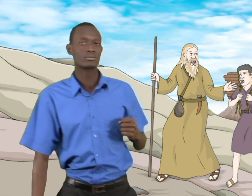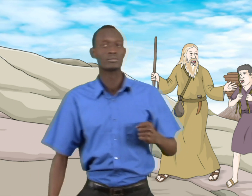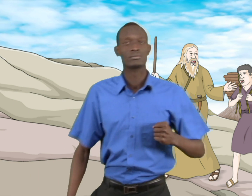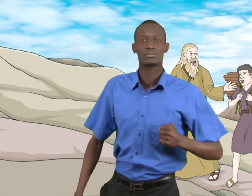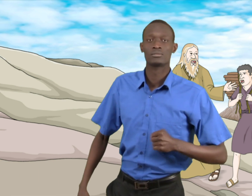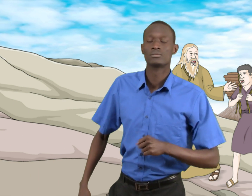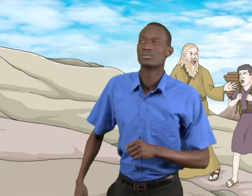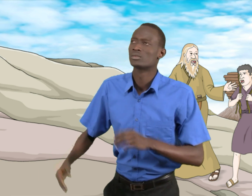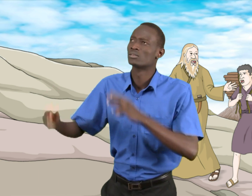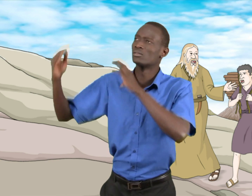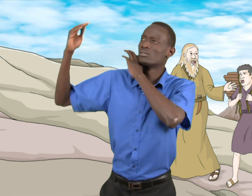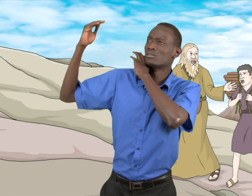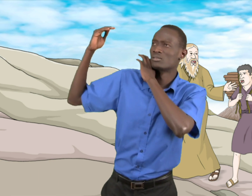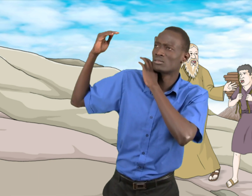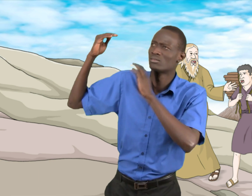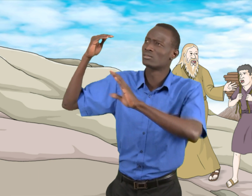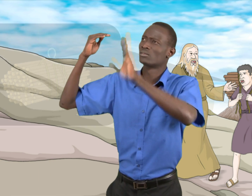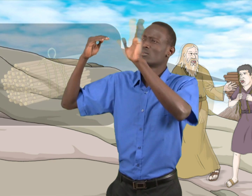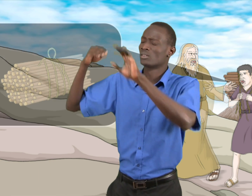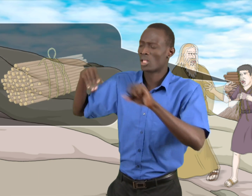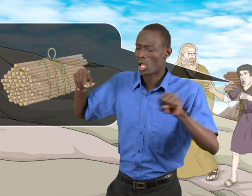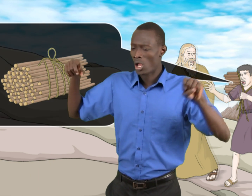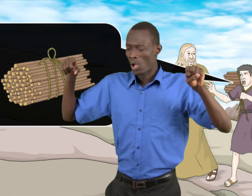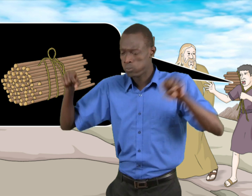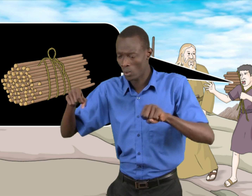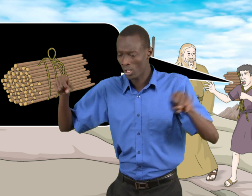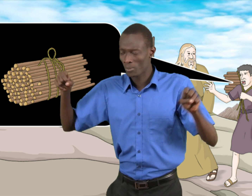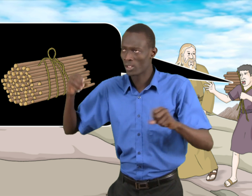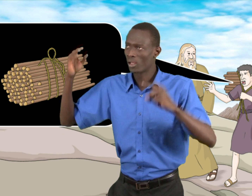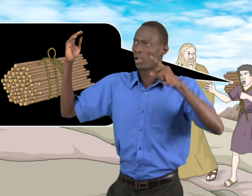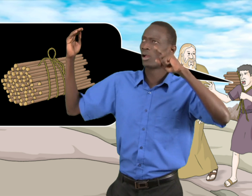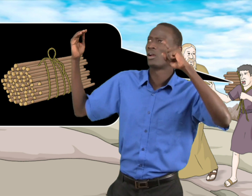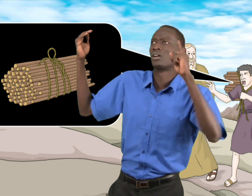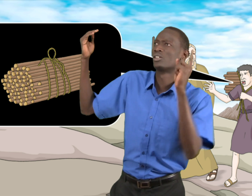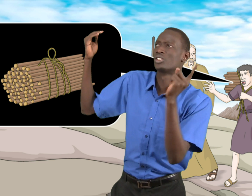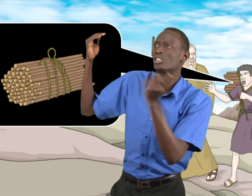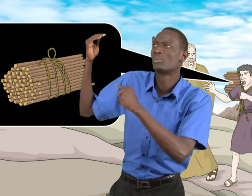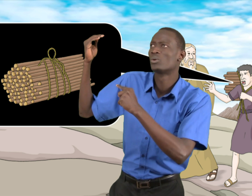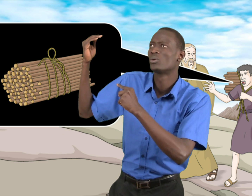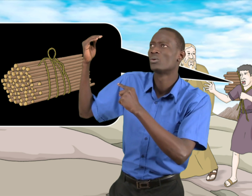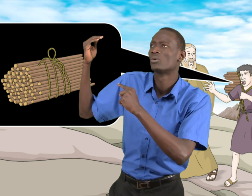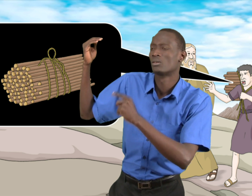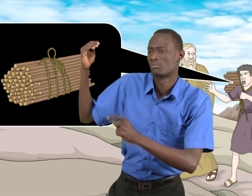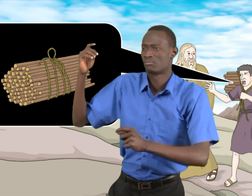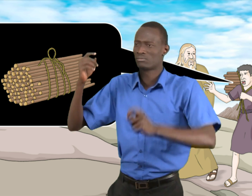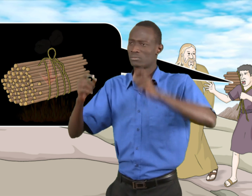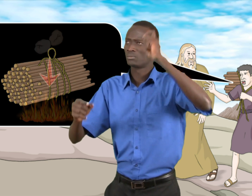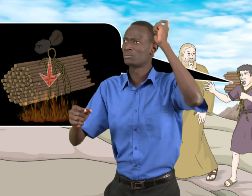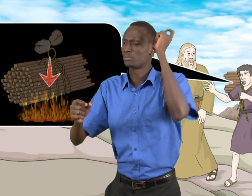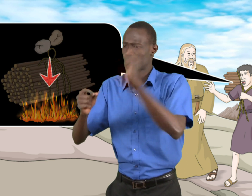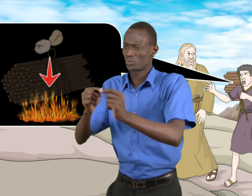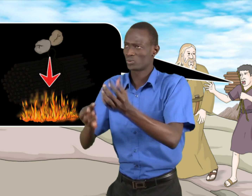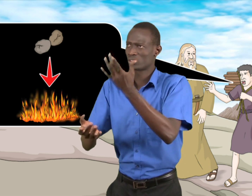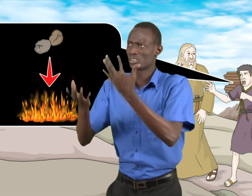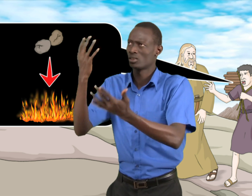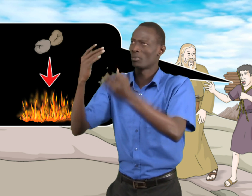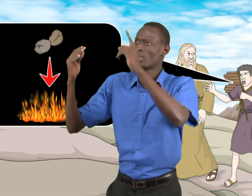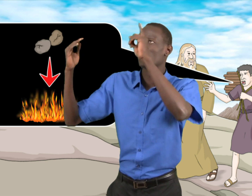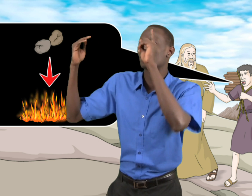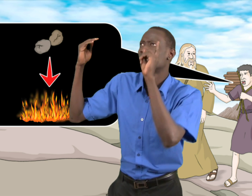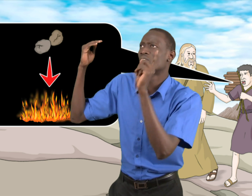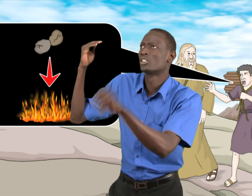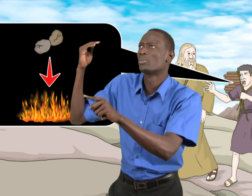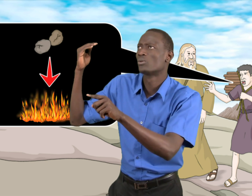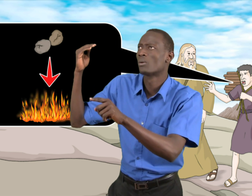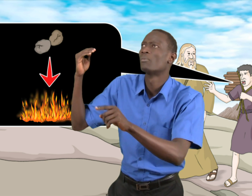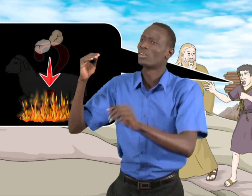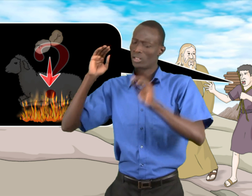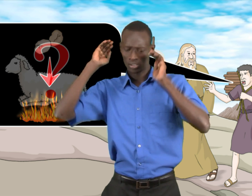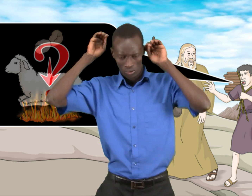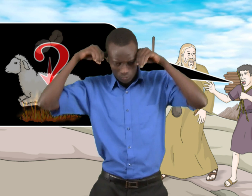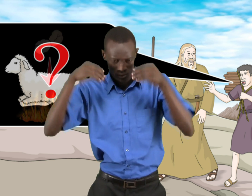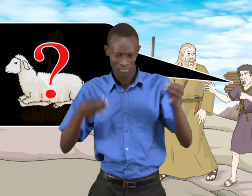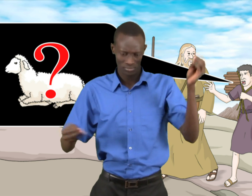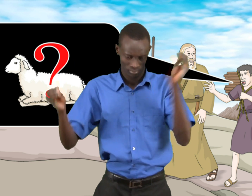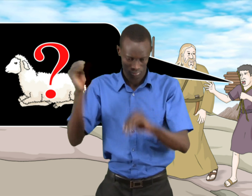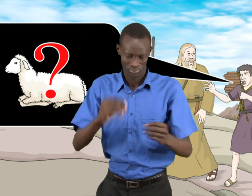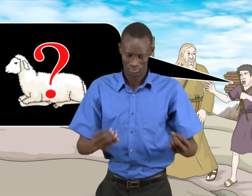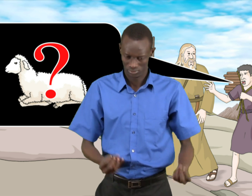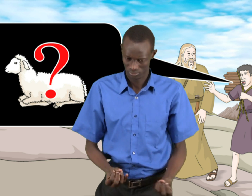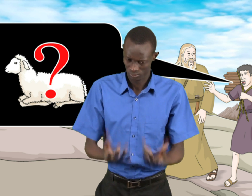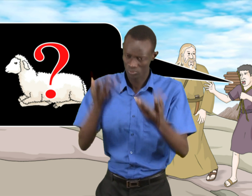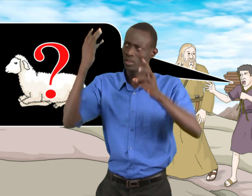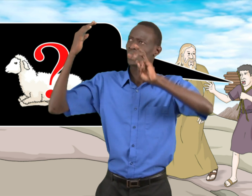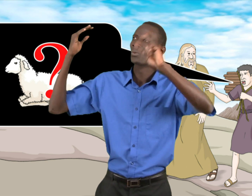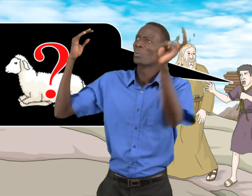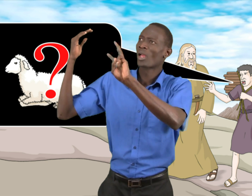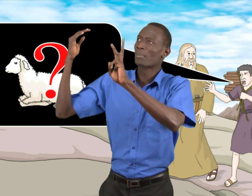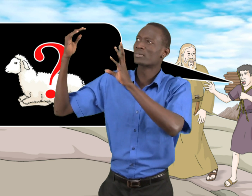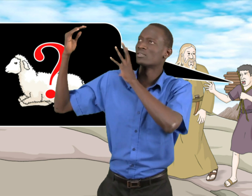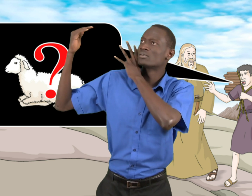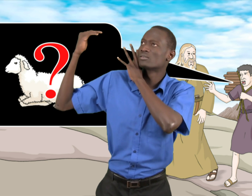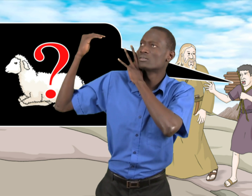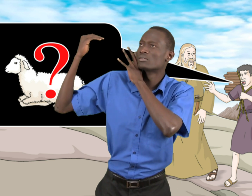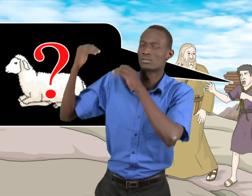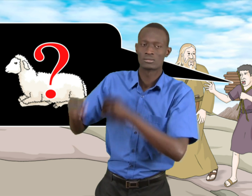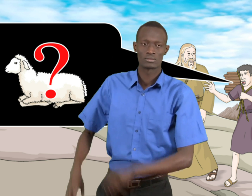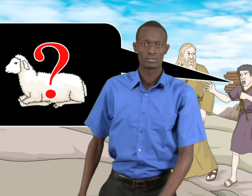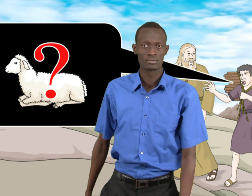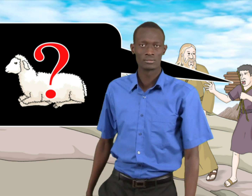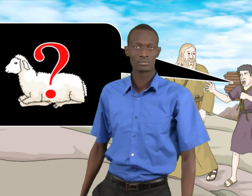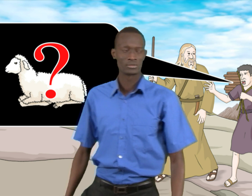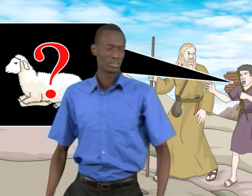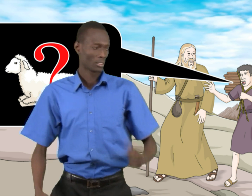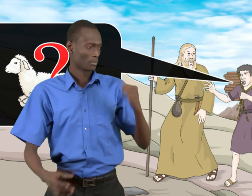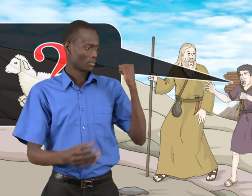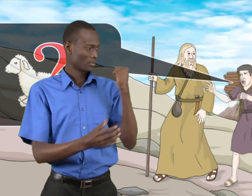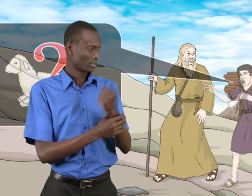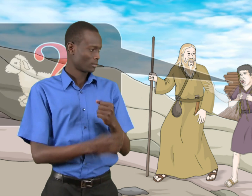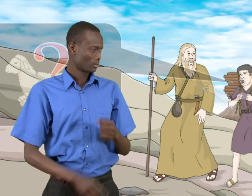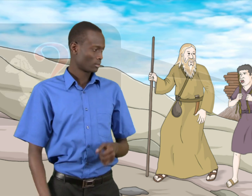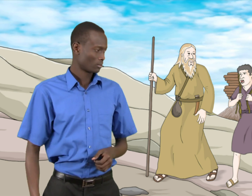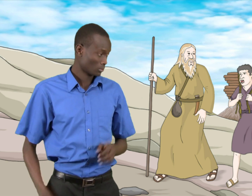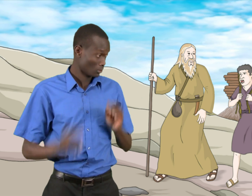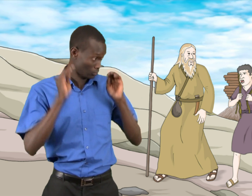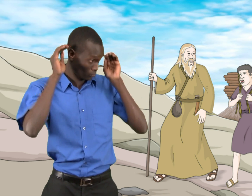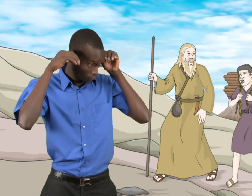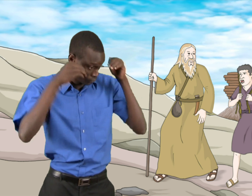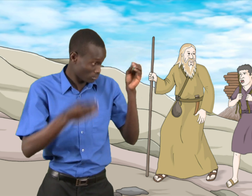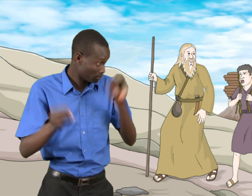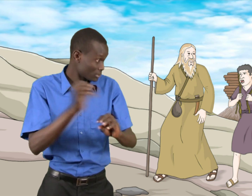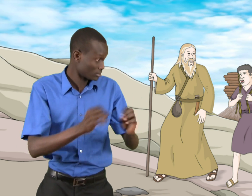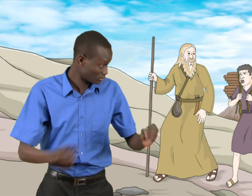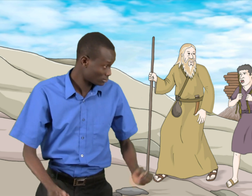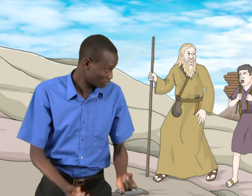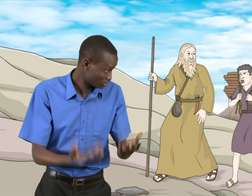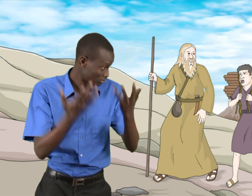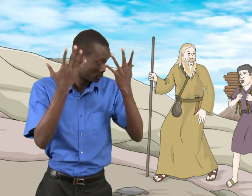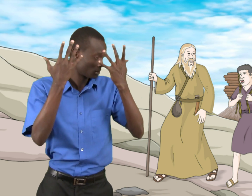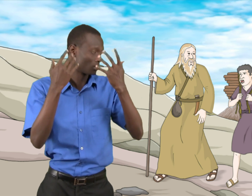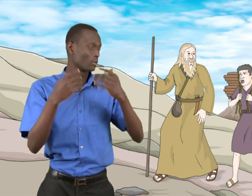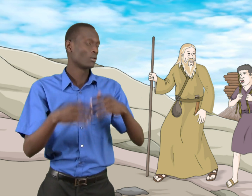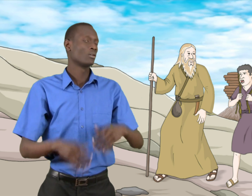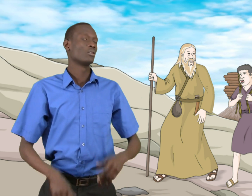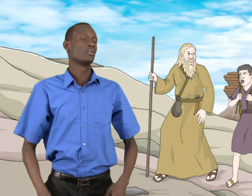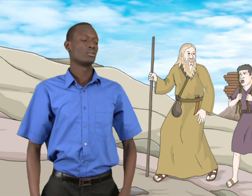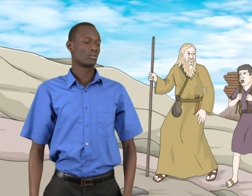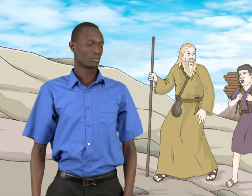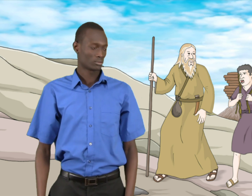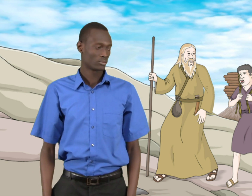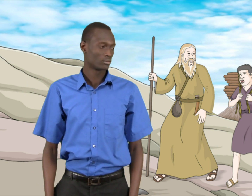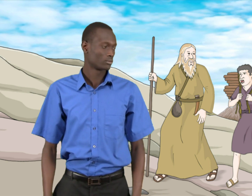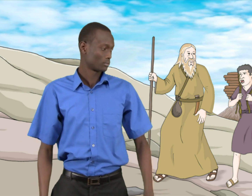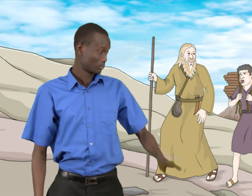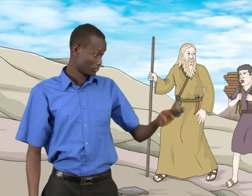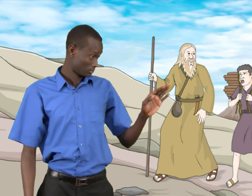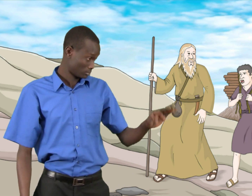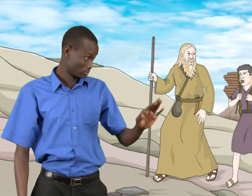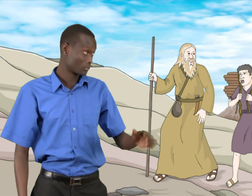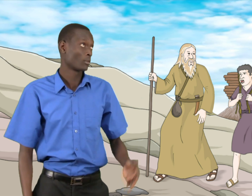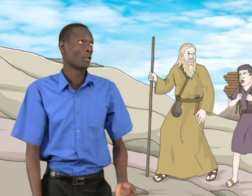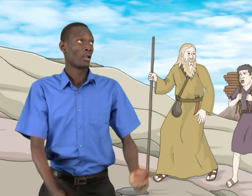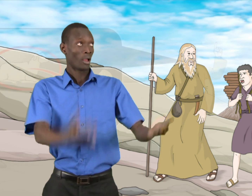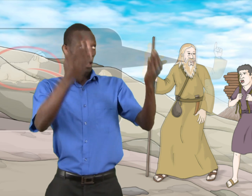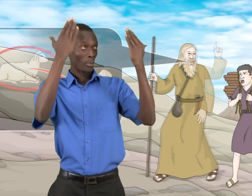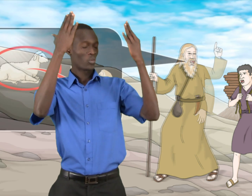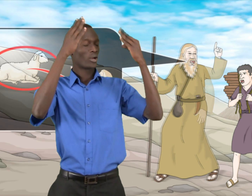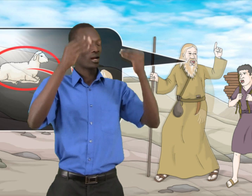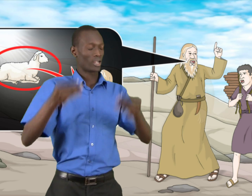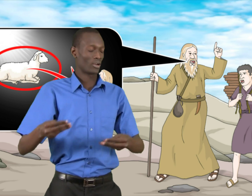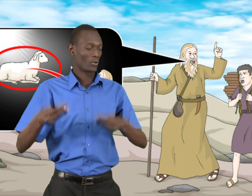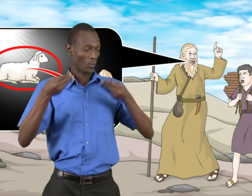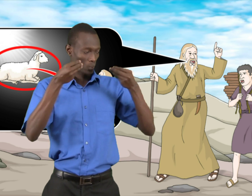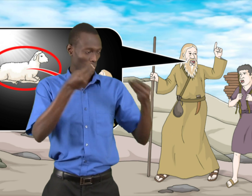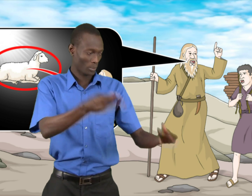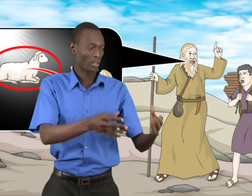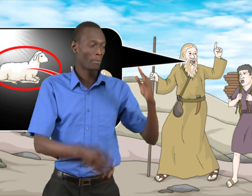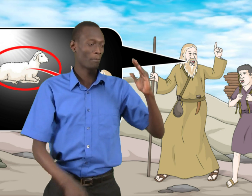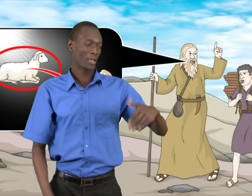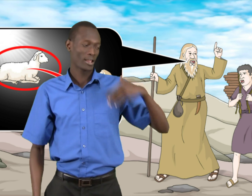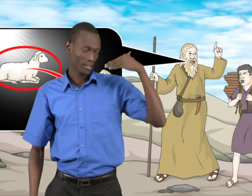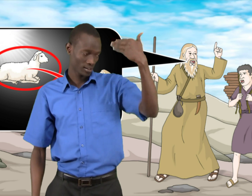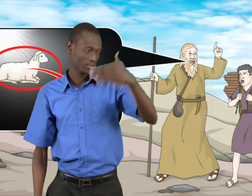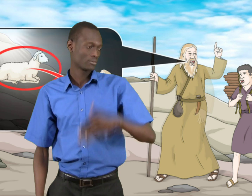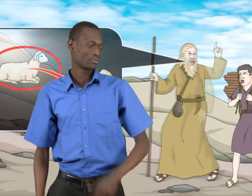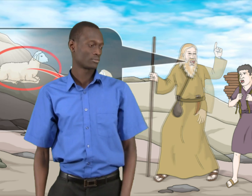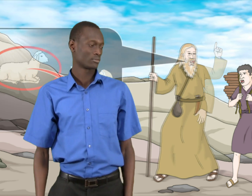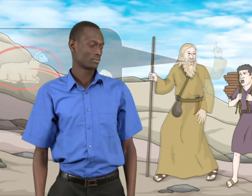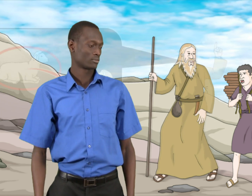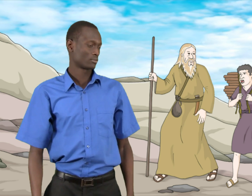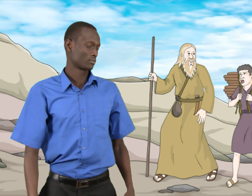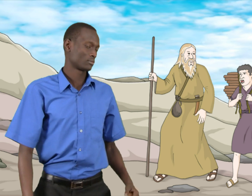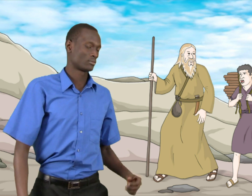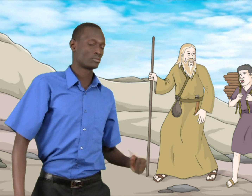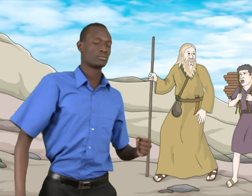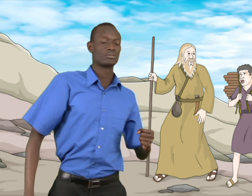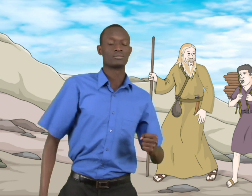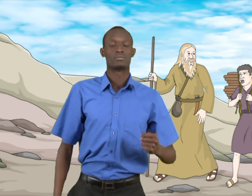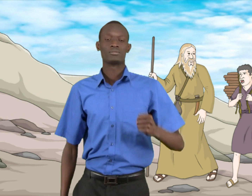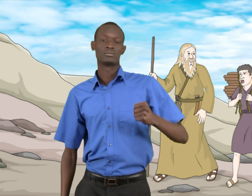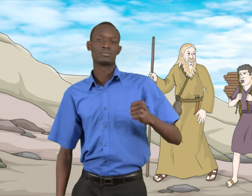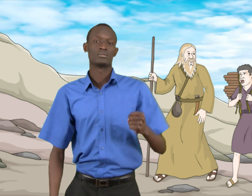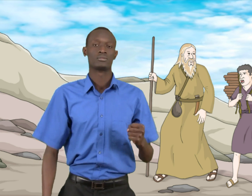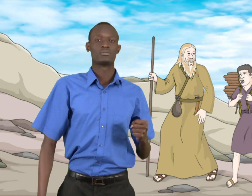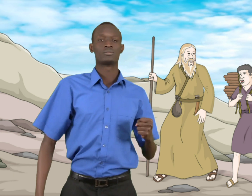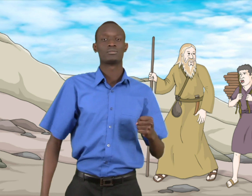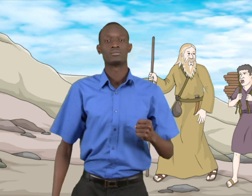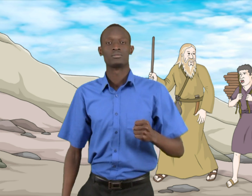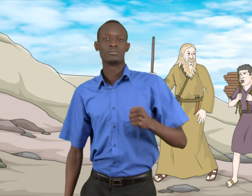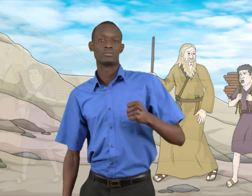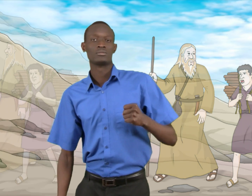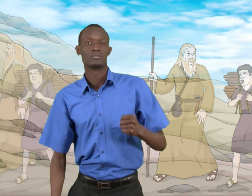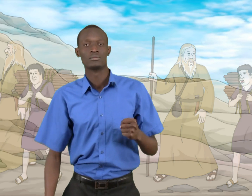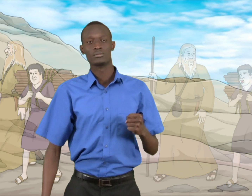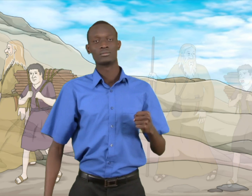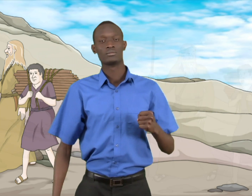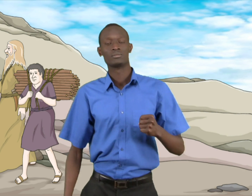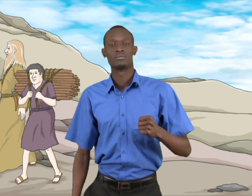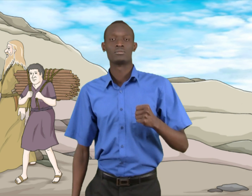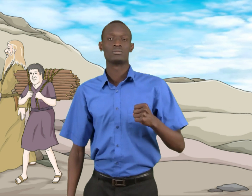“The fire and the wood are here,” said Isaac, “but where is the lamb for the burnt offering?” Abraham answered, “God Himself will provide the lamb for the burnt offering, my son.”